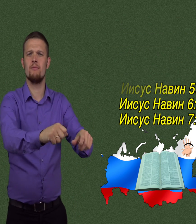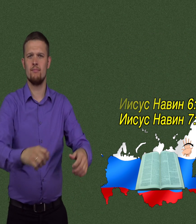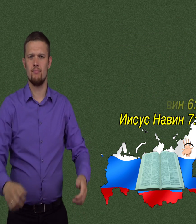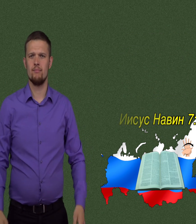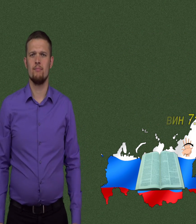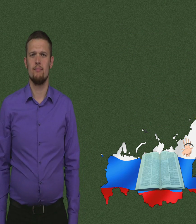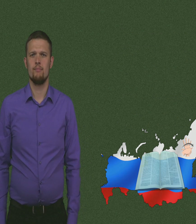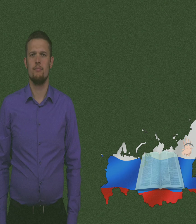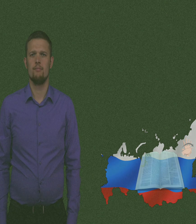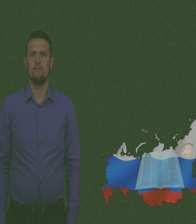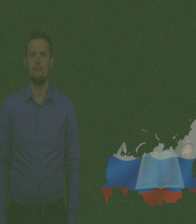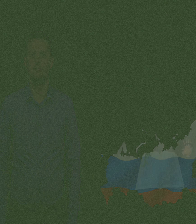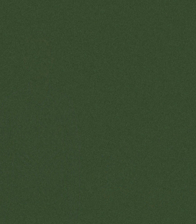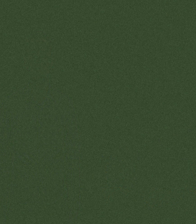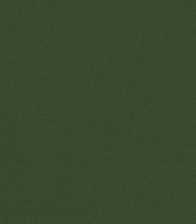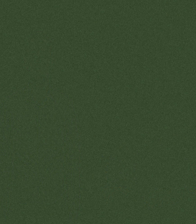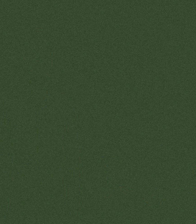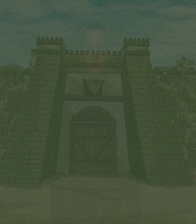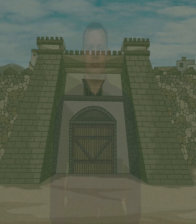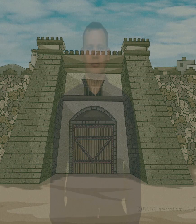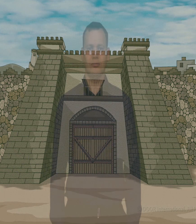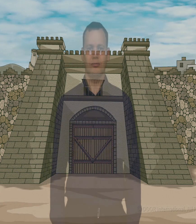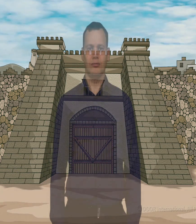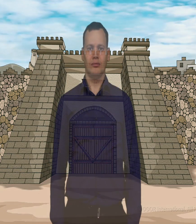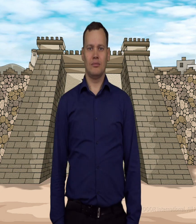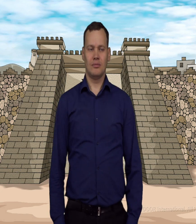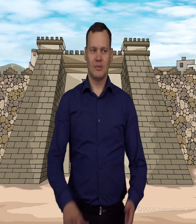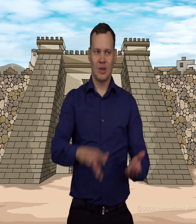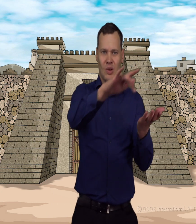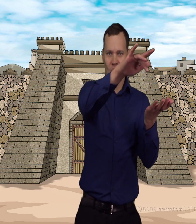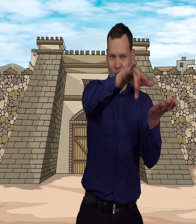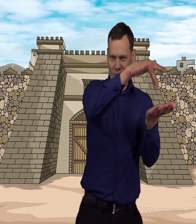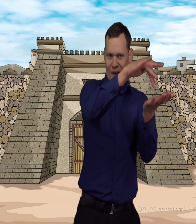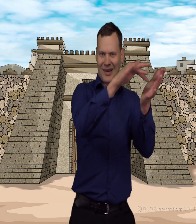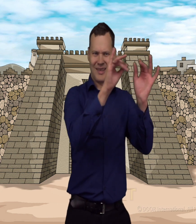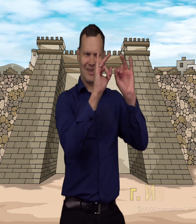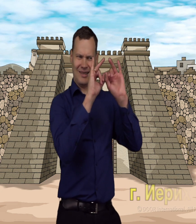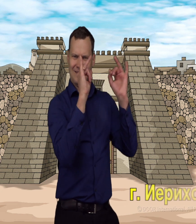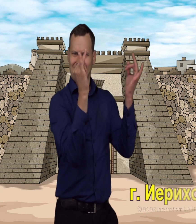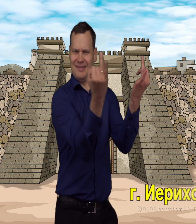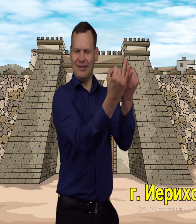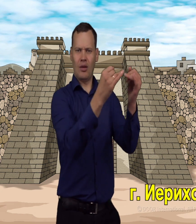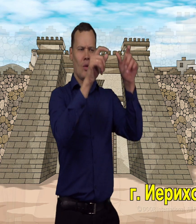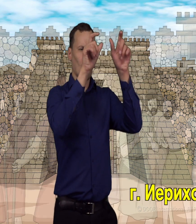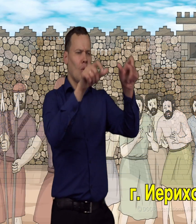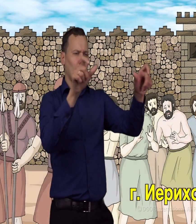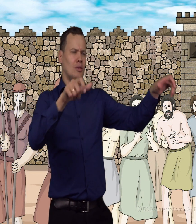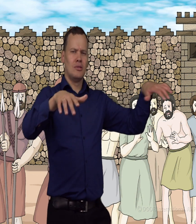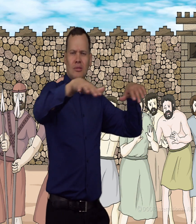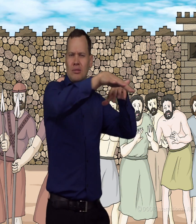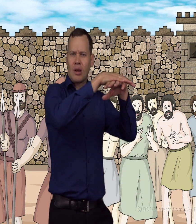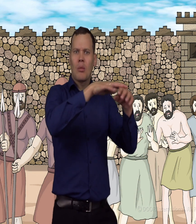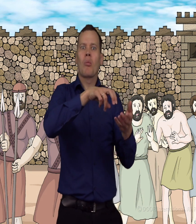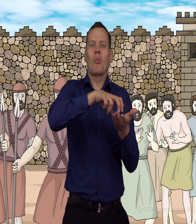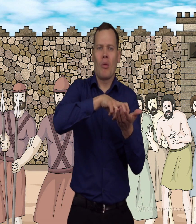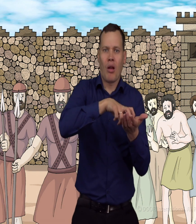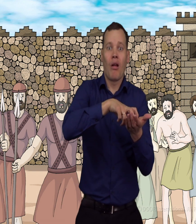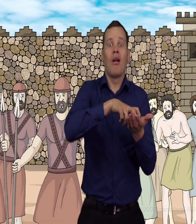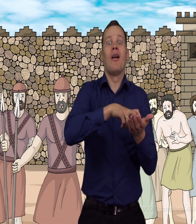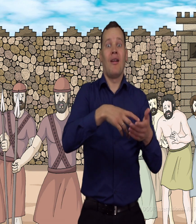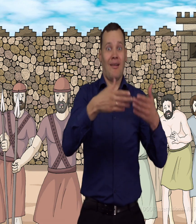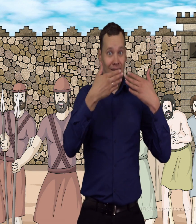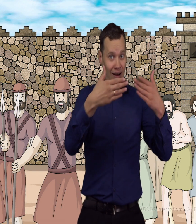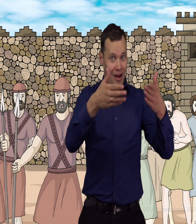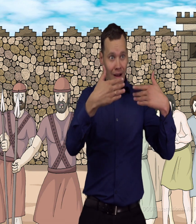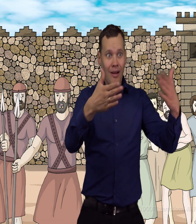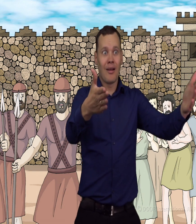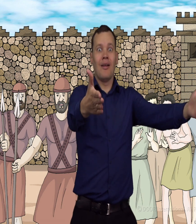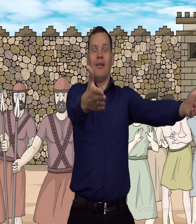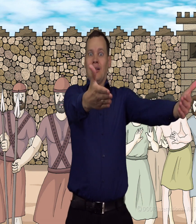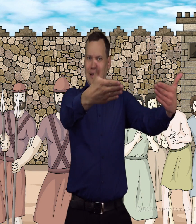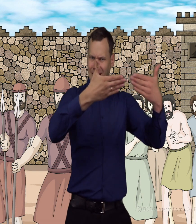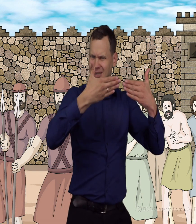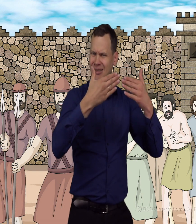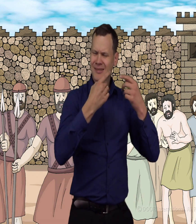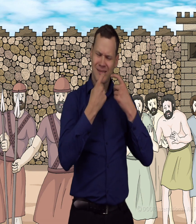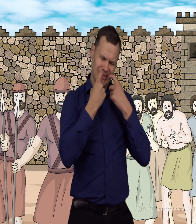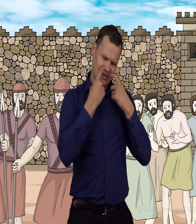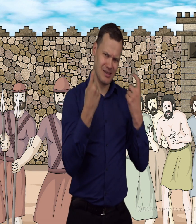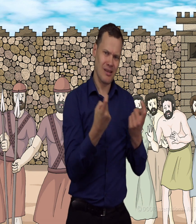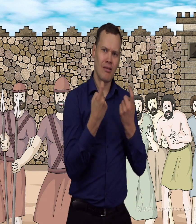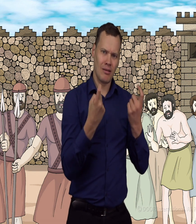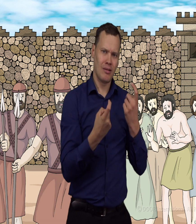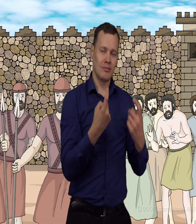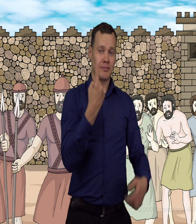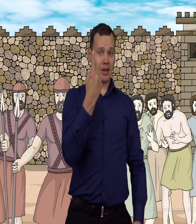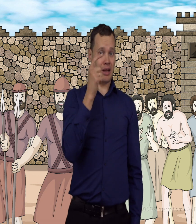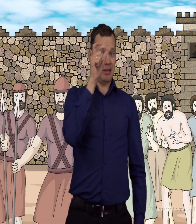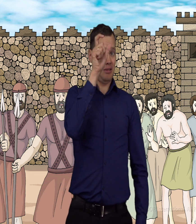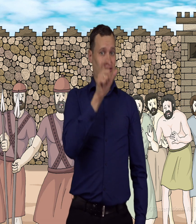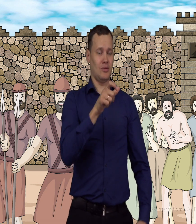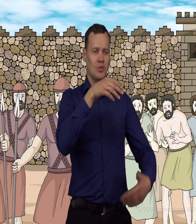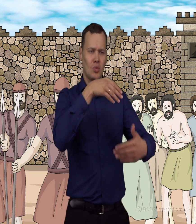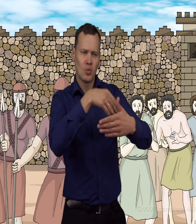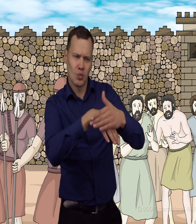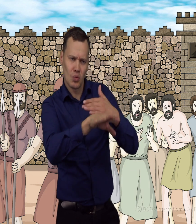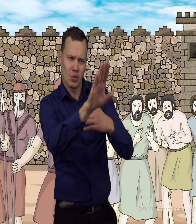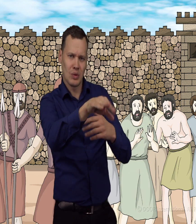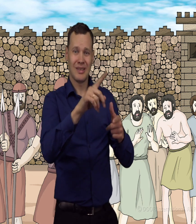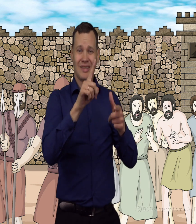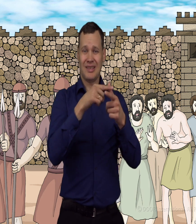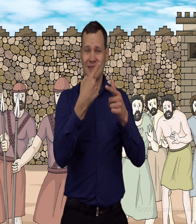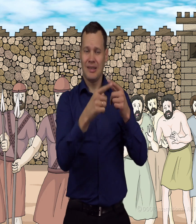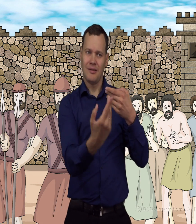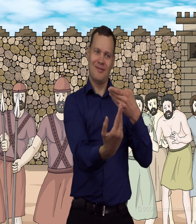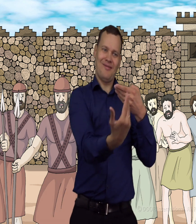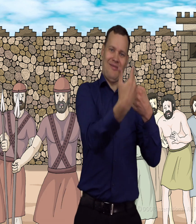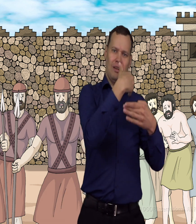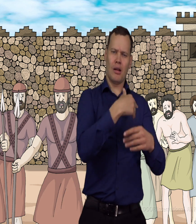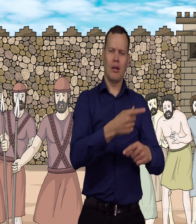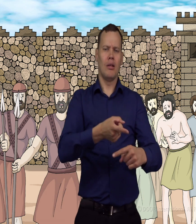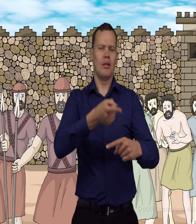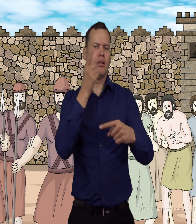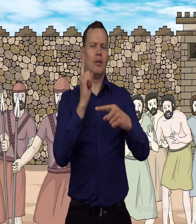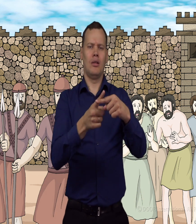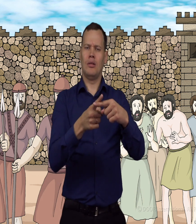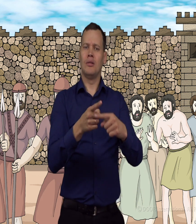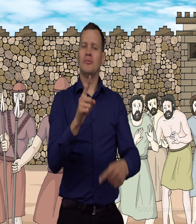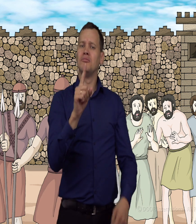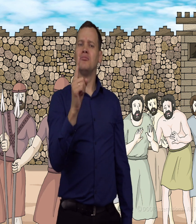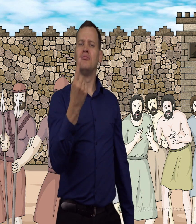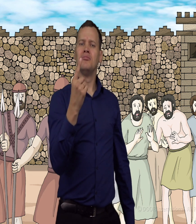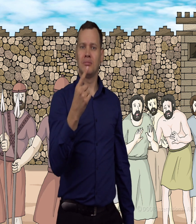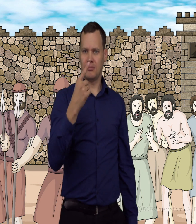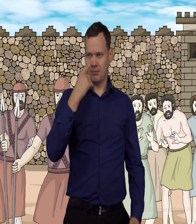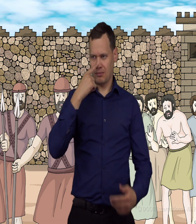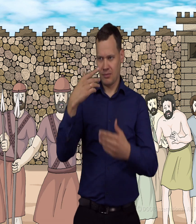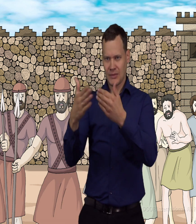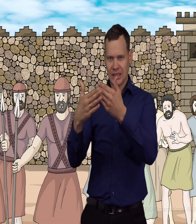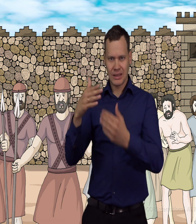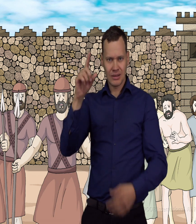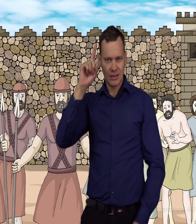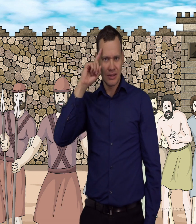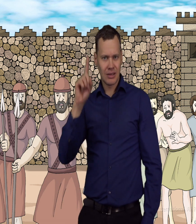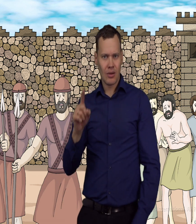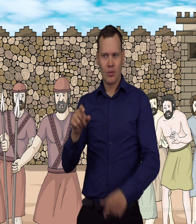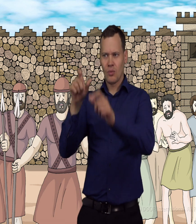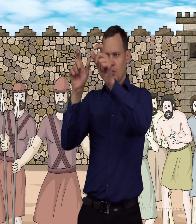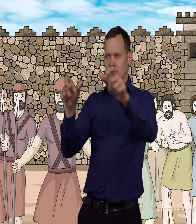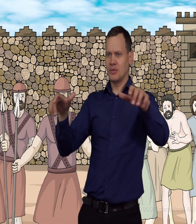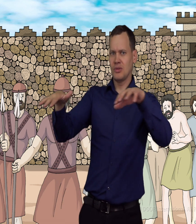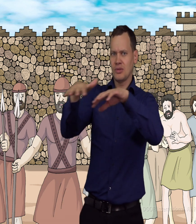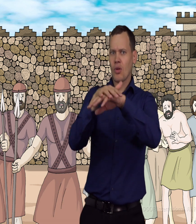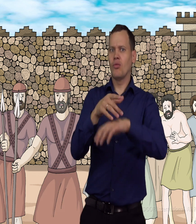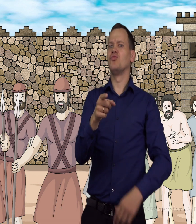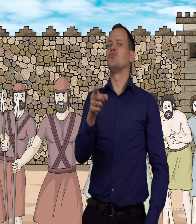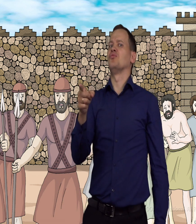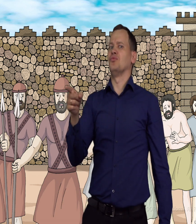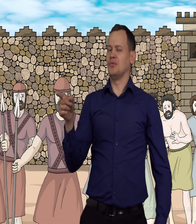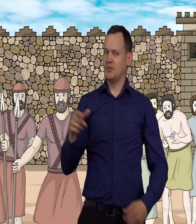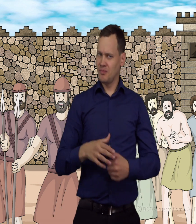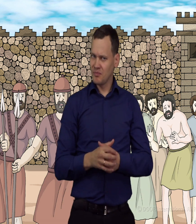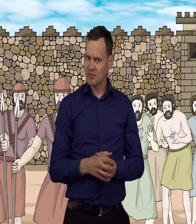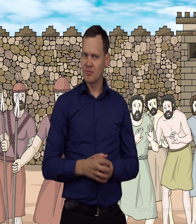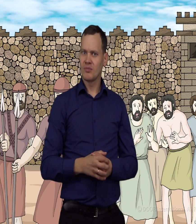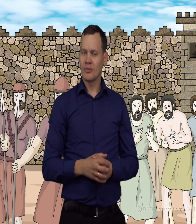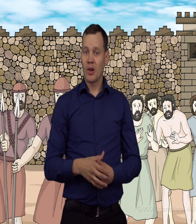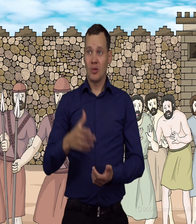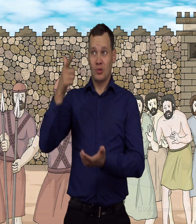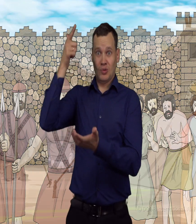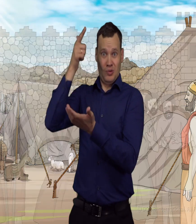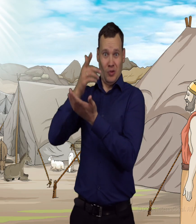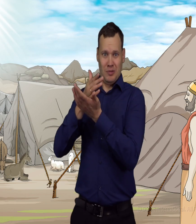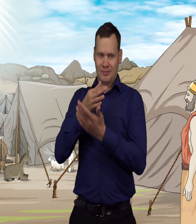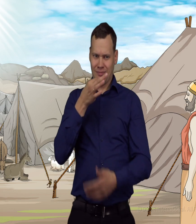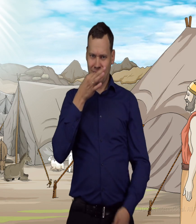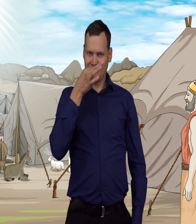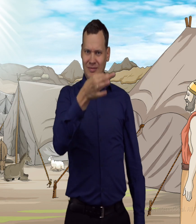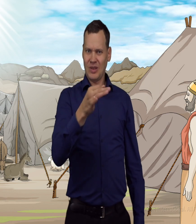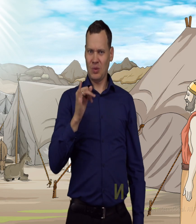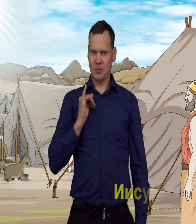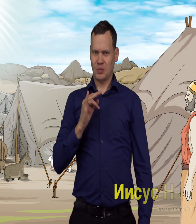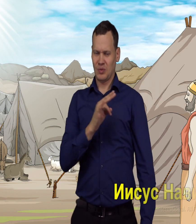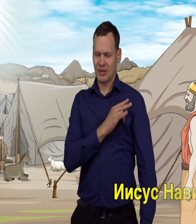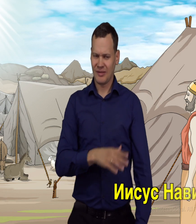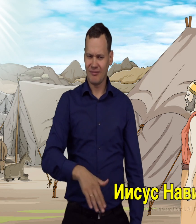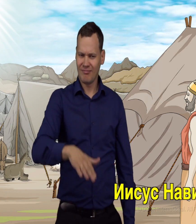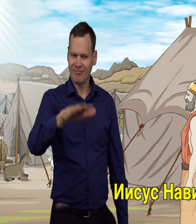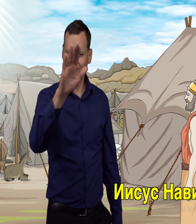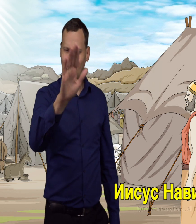Now Jericho was tightly shut up because of the Israelites. No one went out and no one came in.